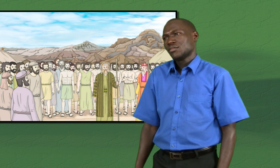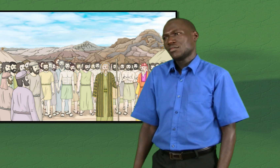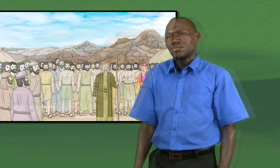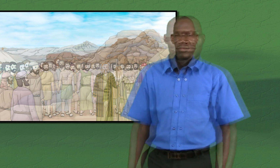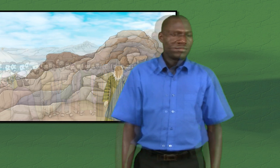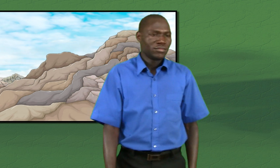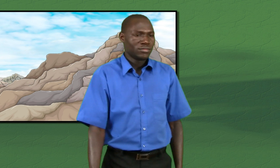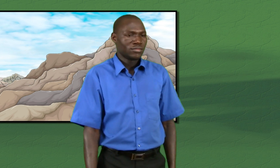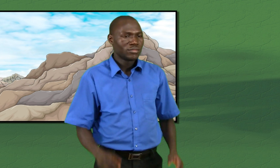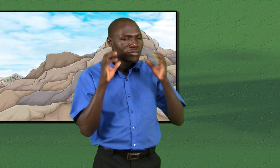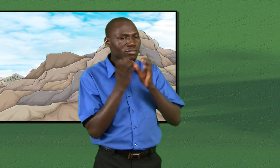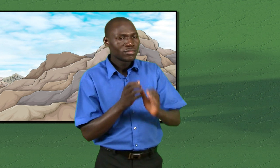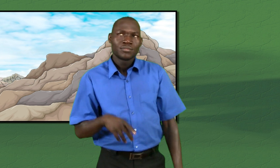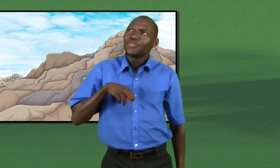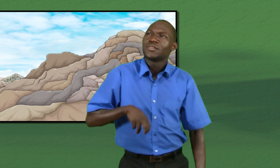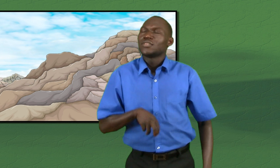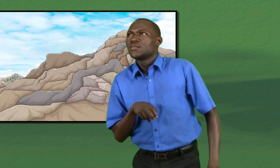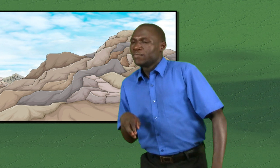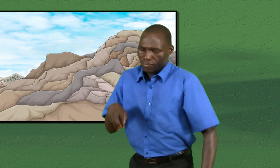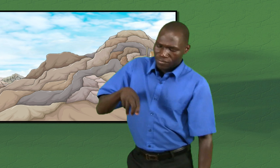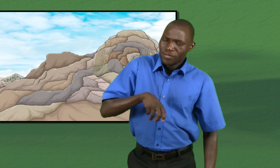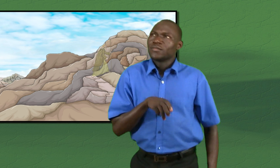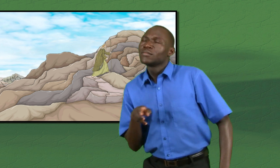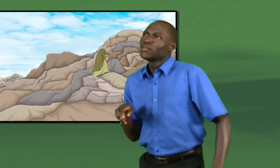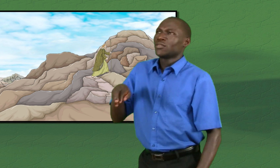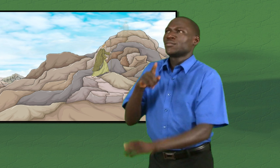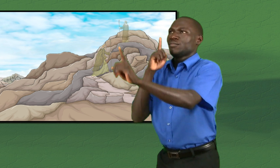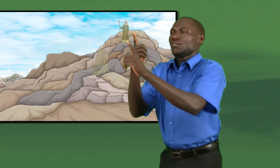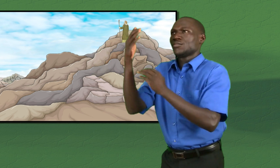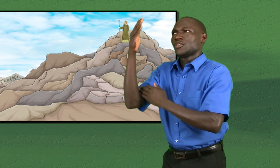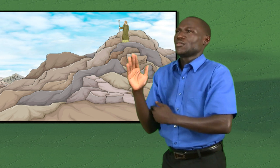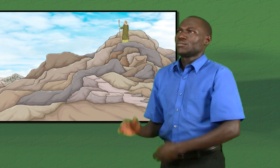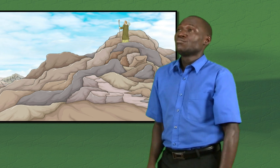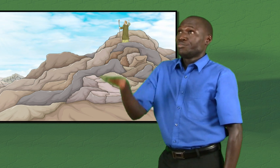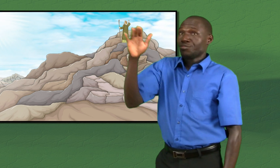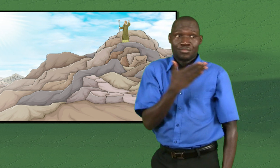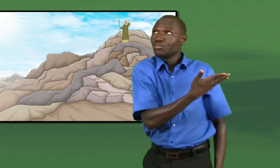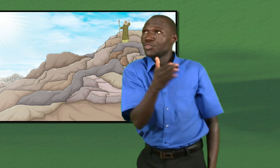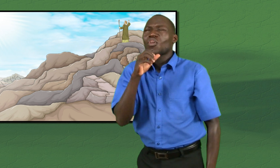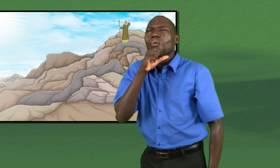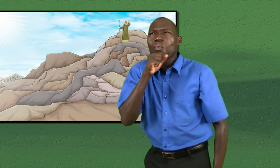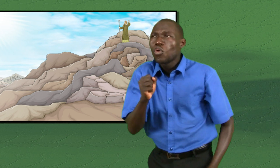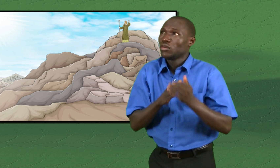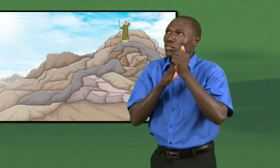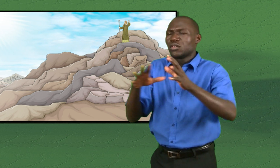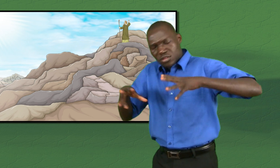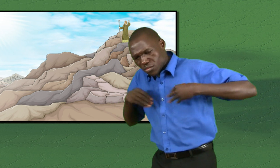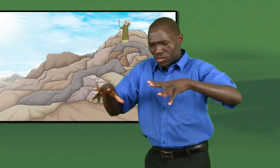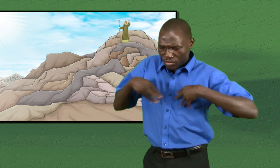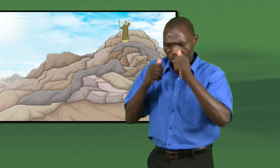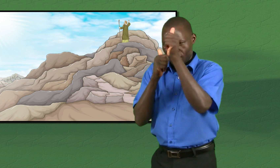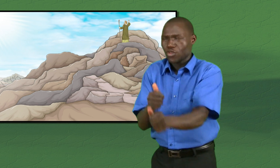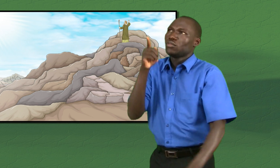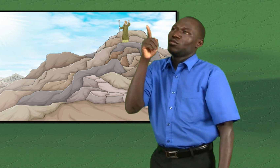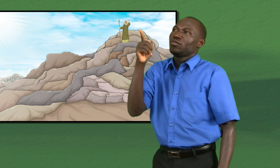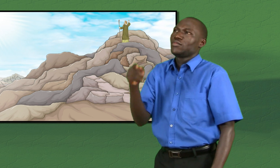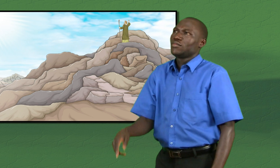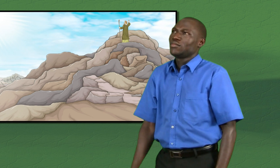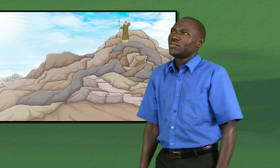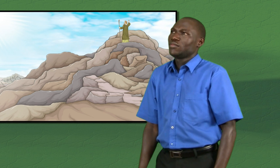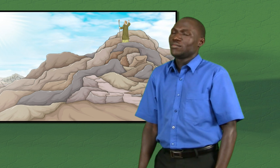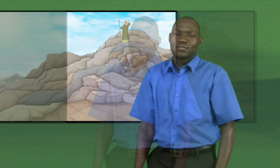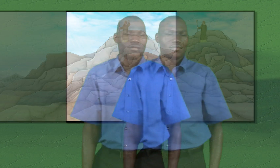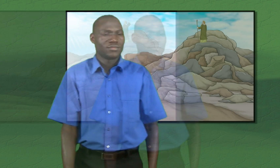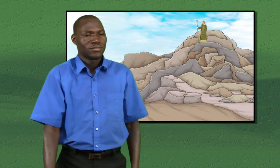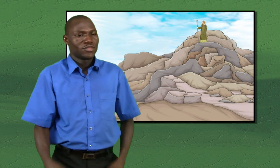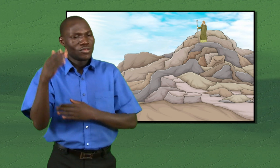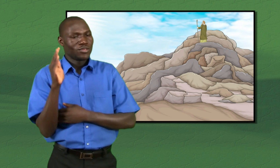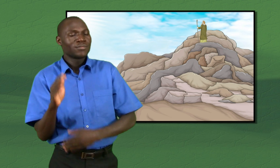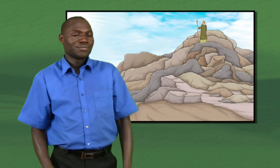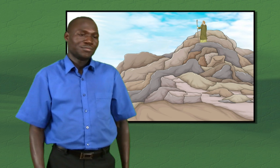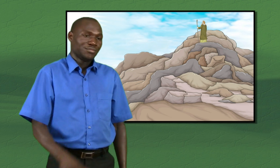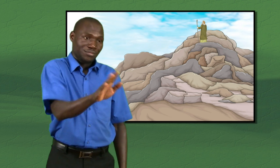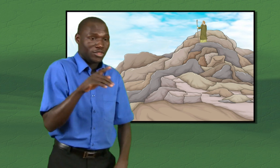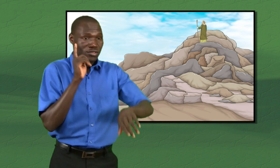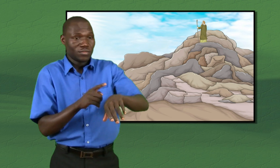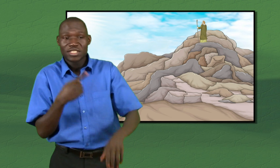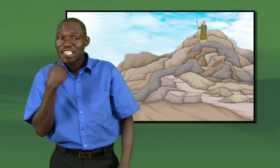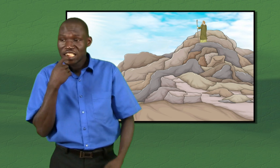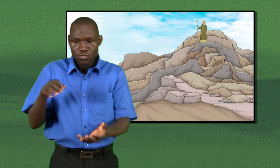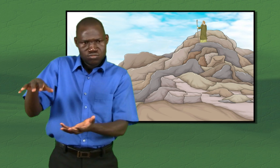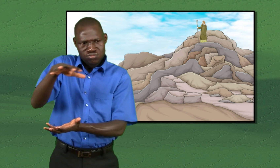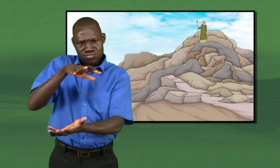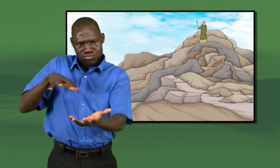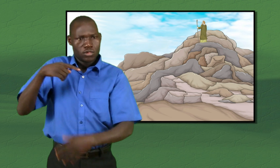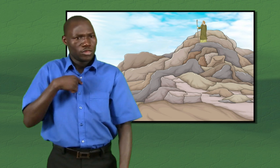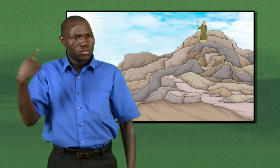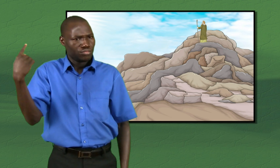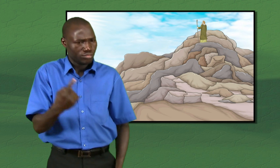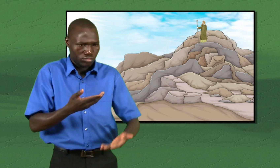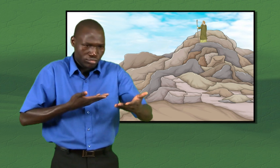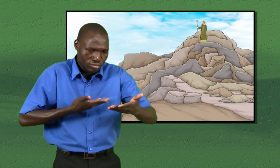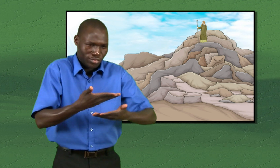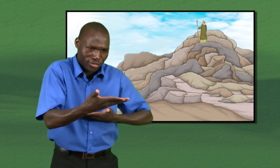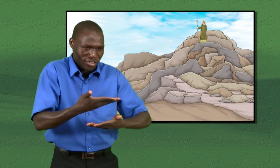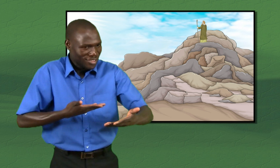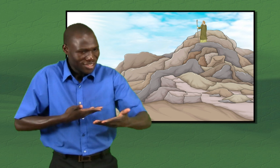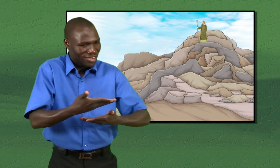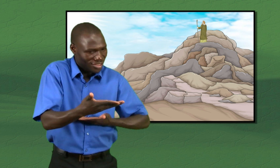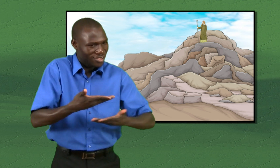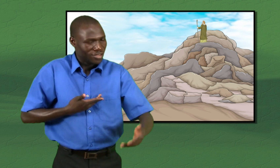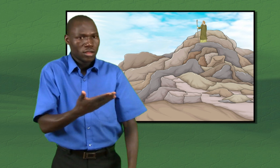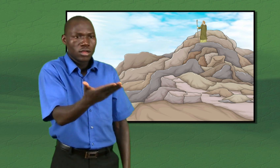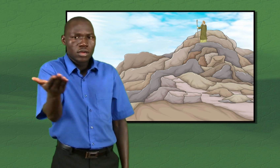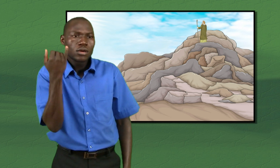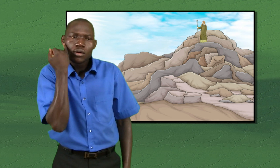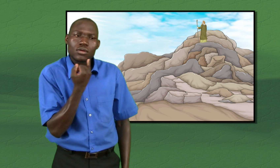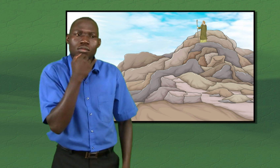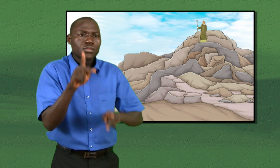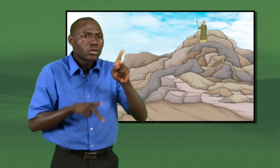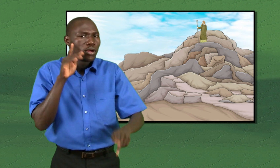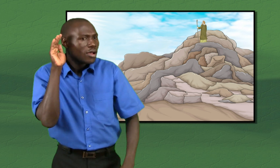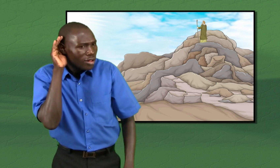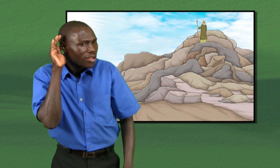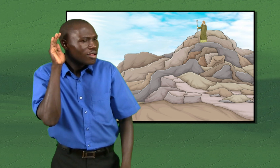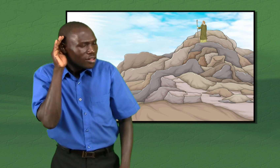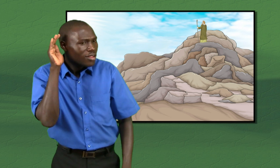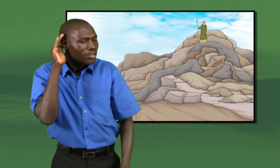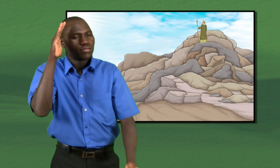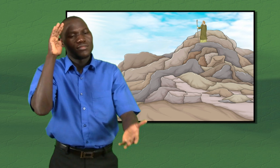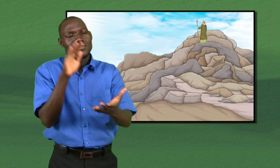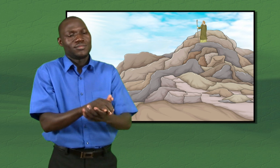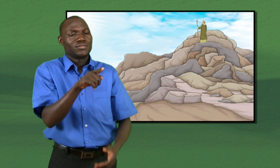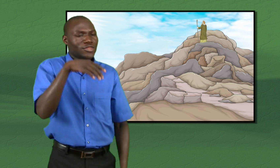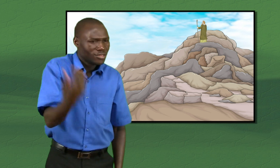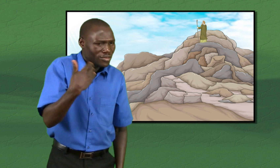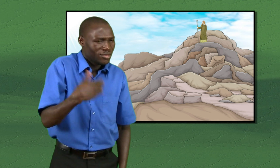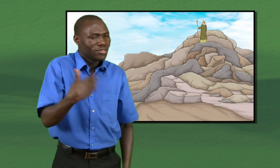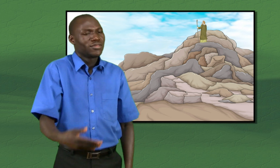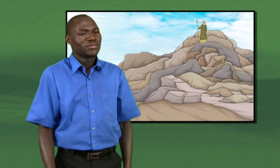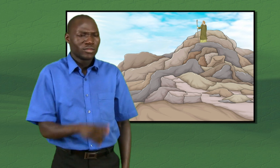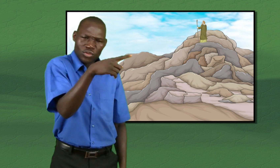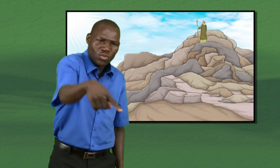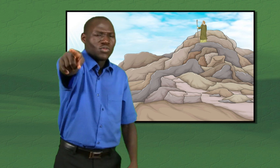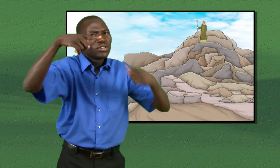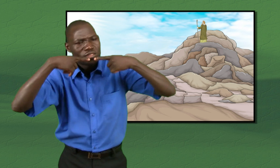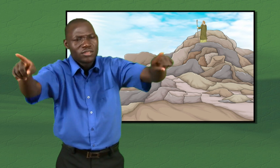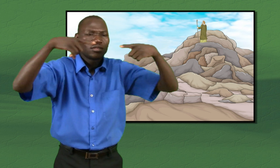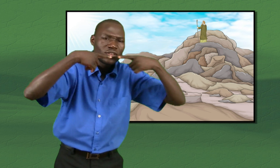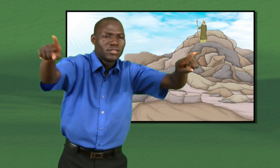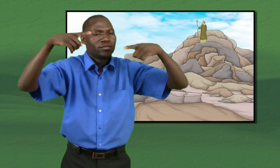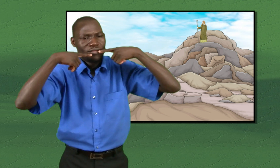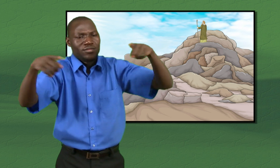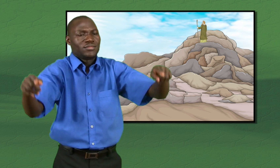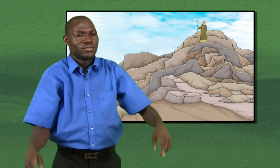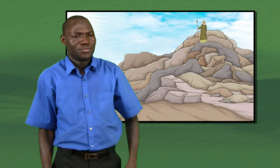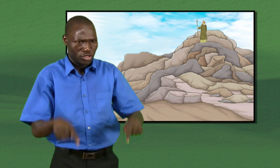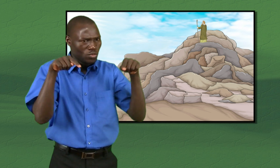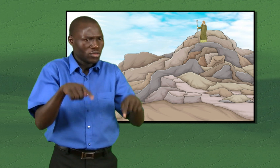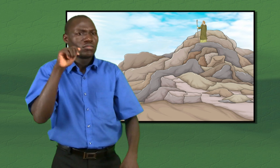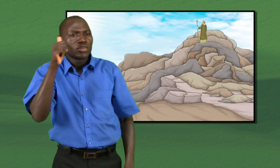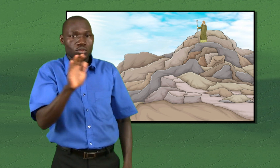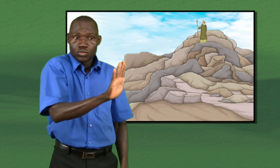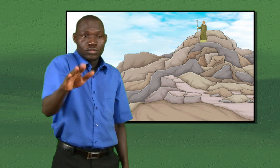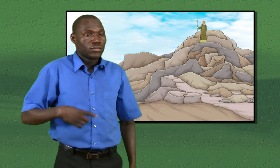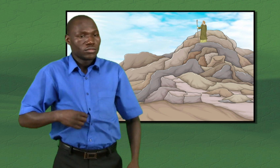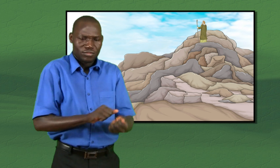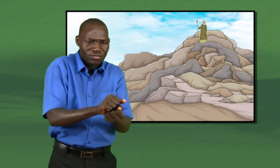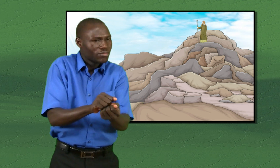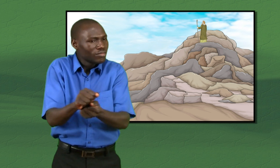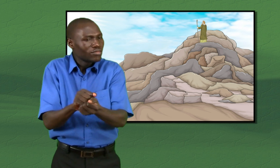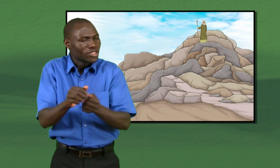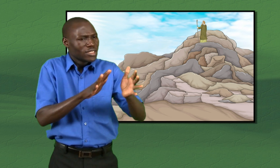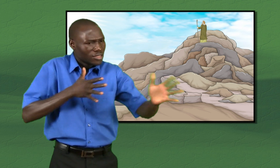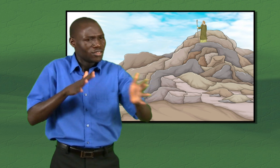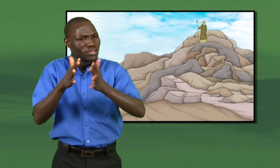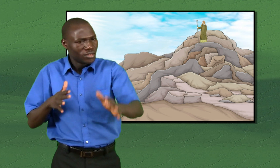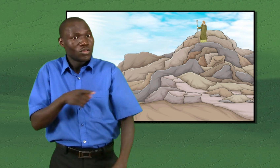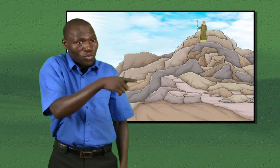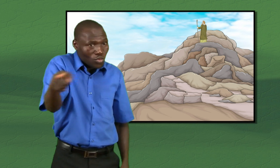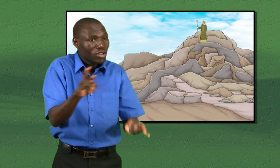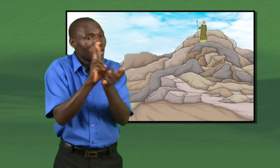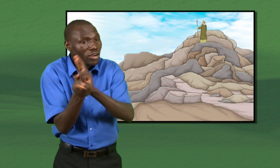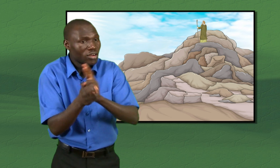So Moses brought their words back to the LORD. The LORD said to Moses, “Behold, I will come to you in a dense cloud, so that the people will hear when I speak with you, and they will always put their trust in you.”